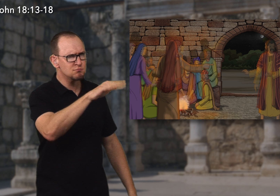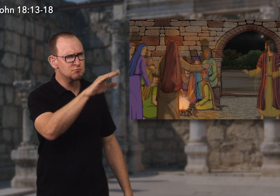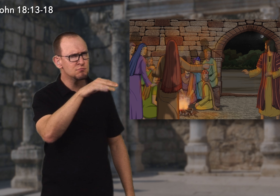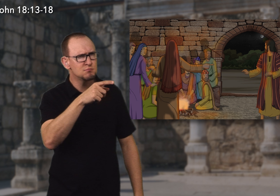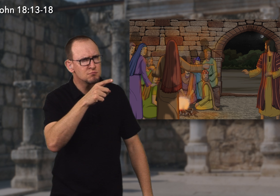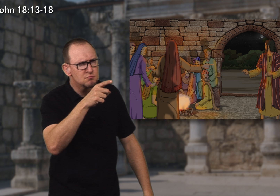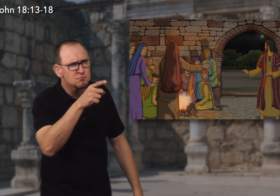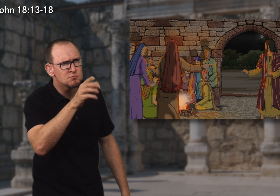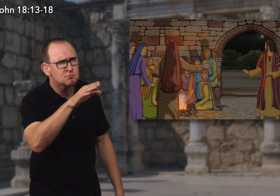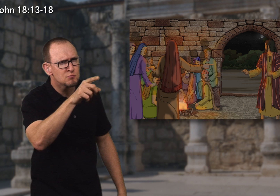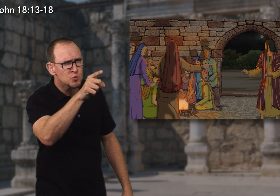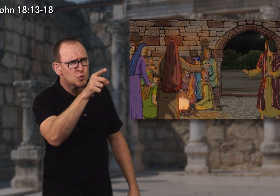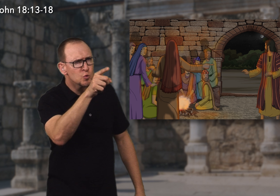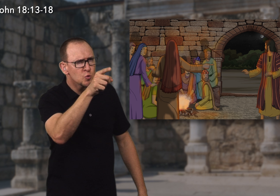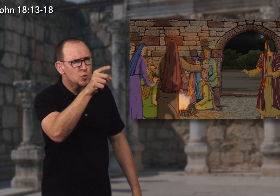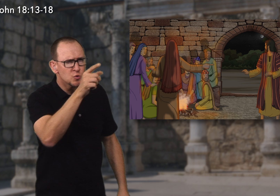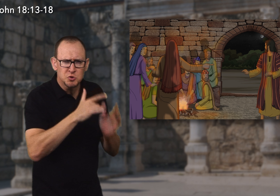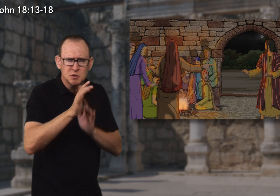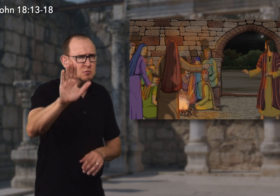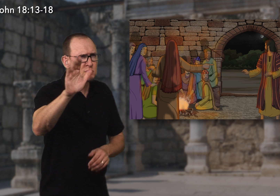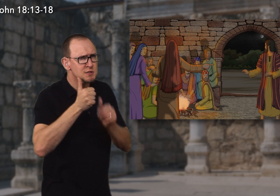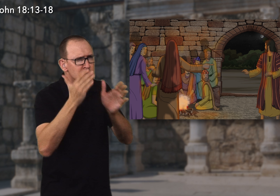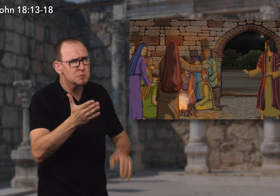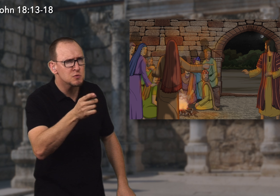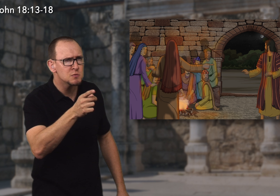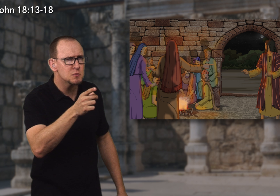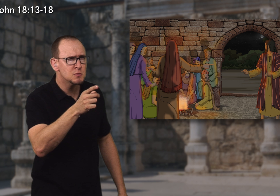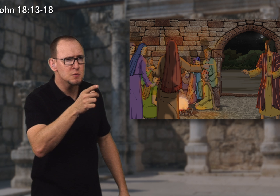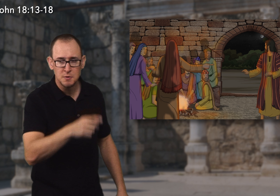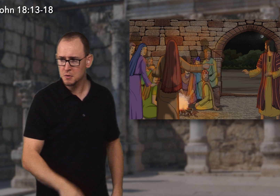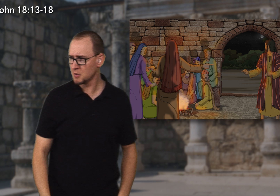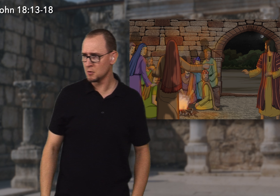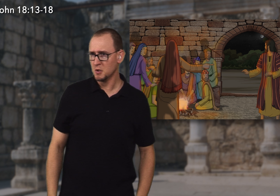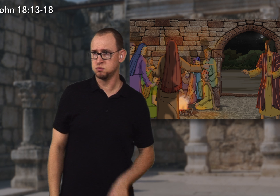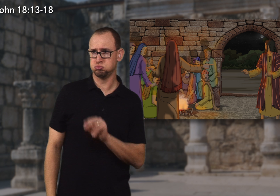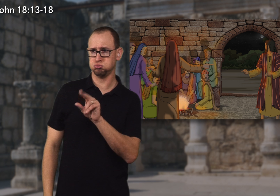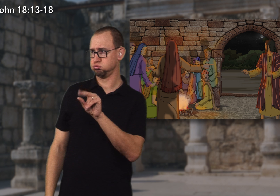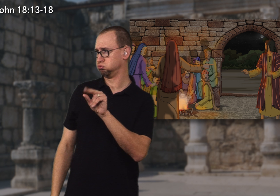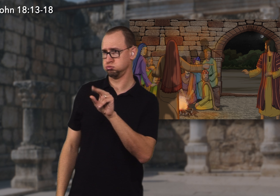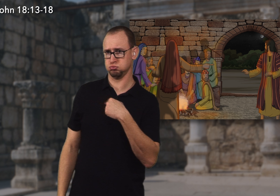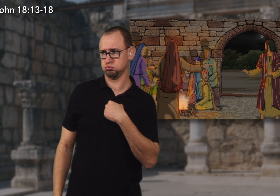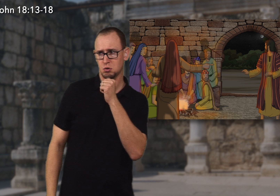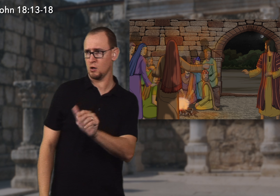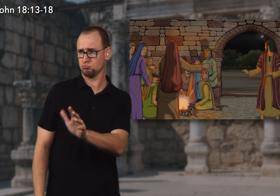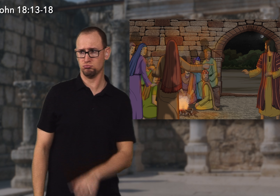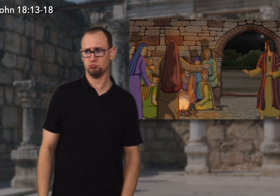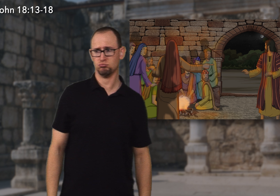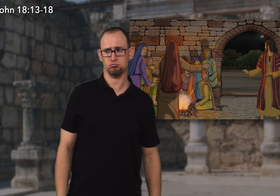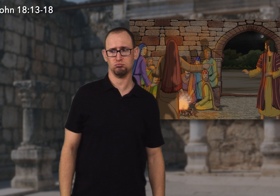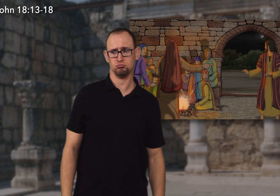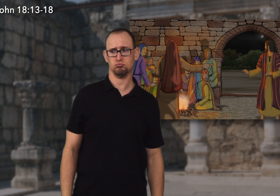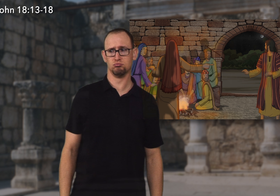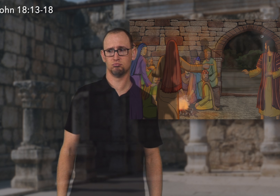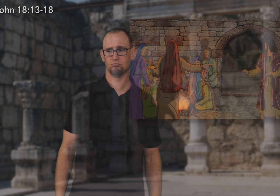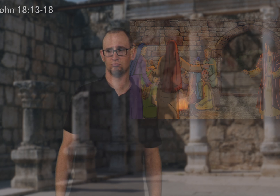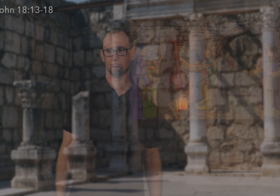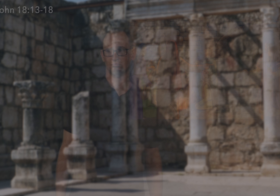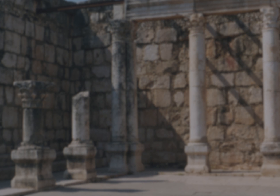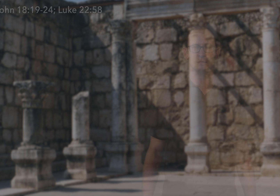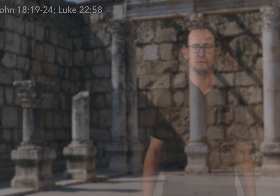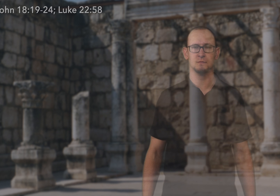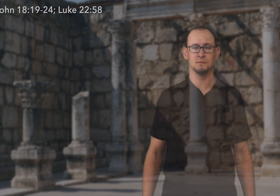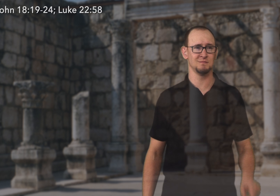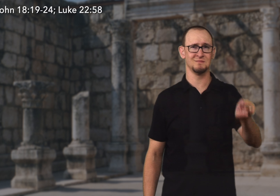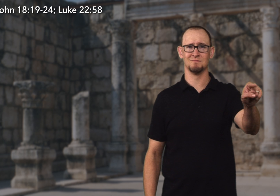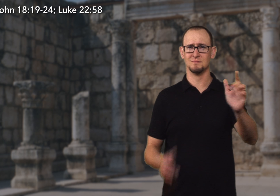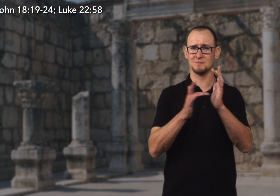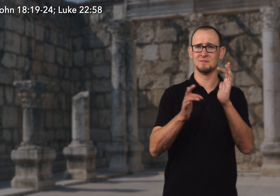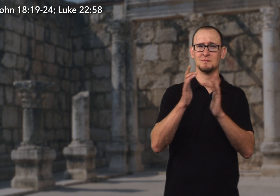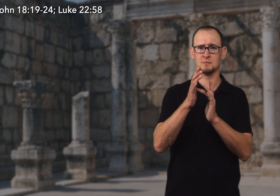And Peter was also standing with them, warming himself.